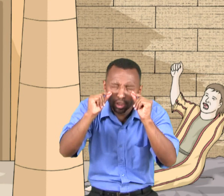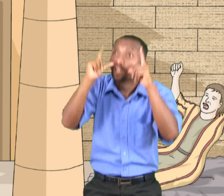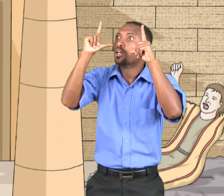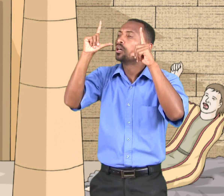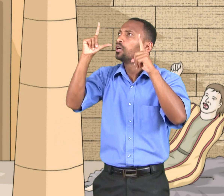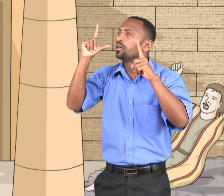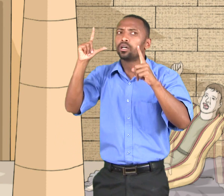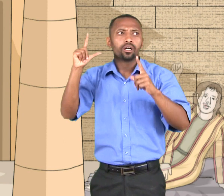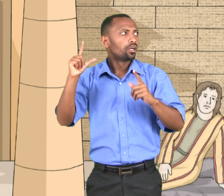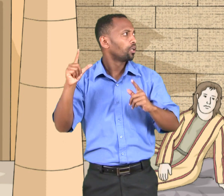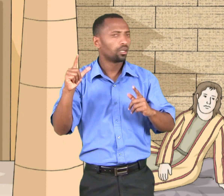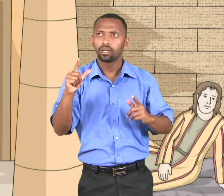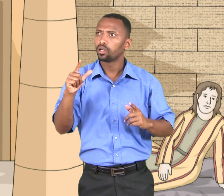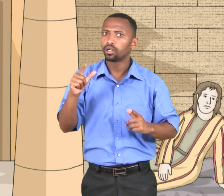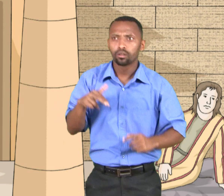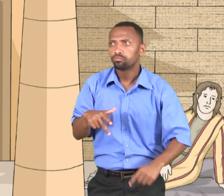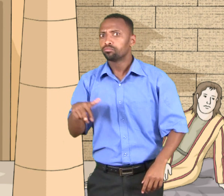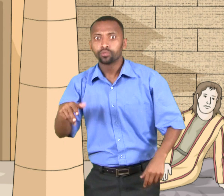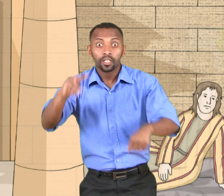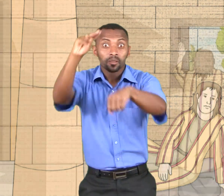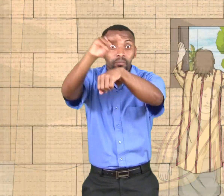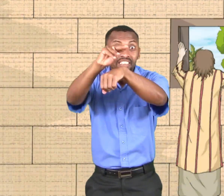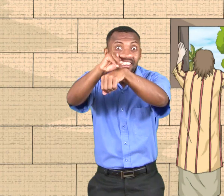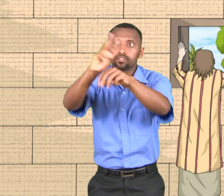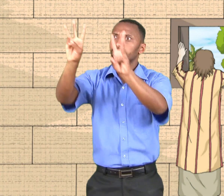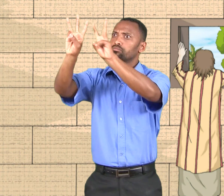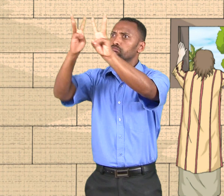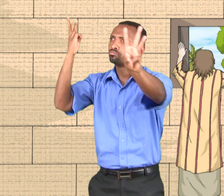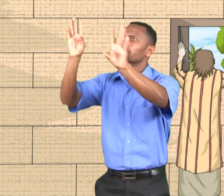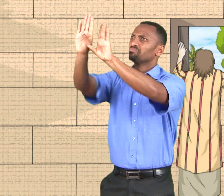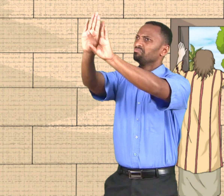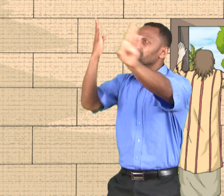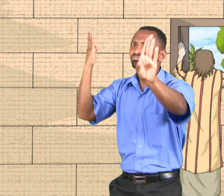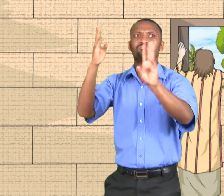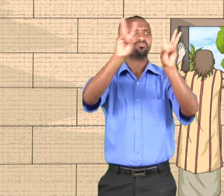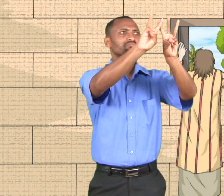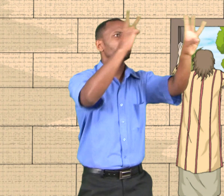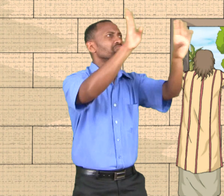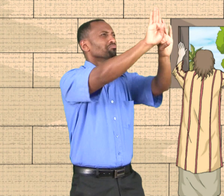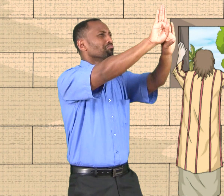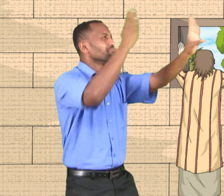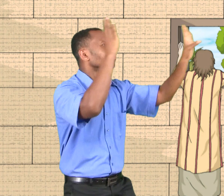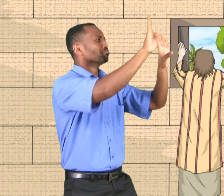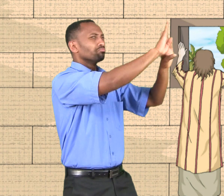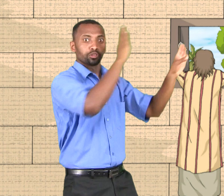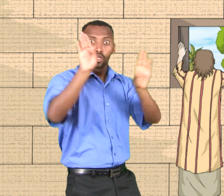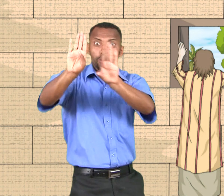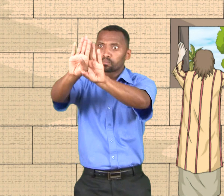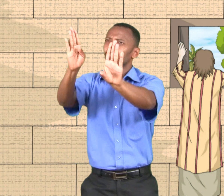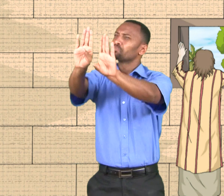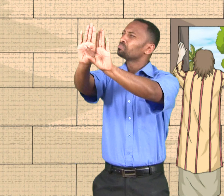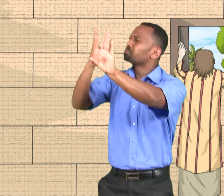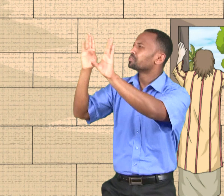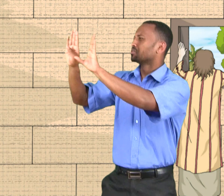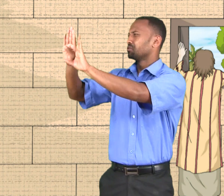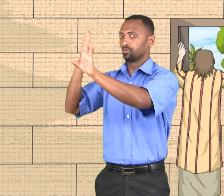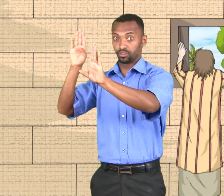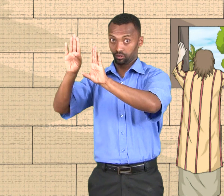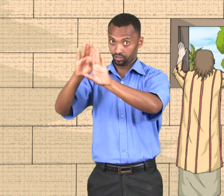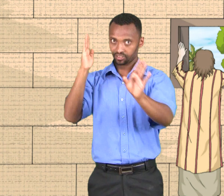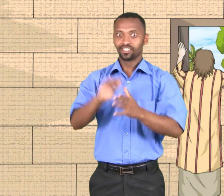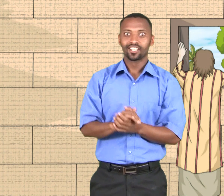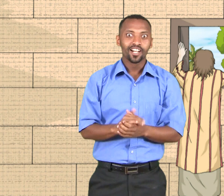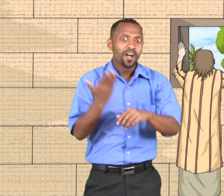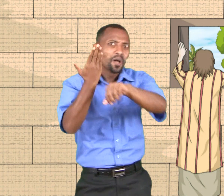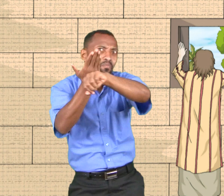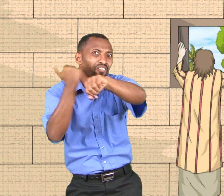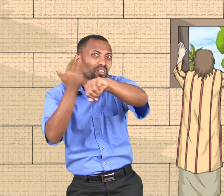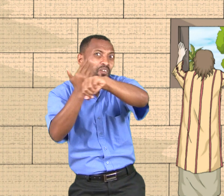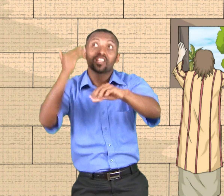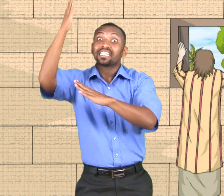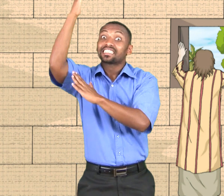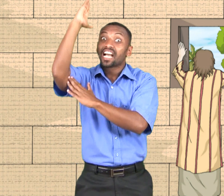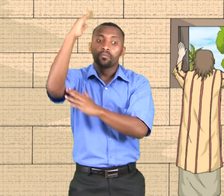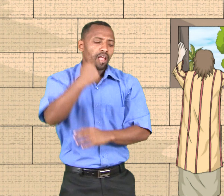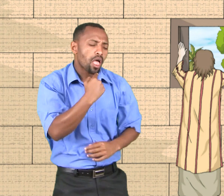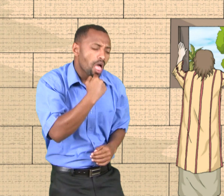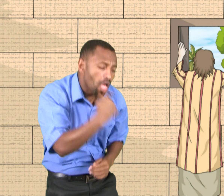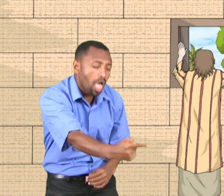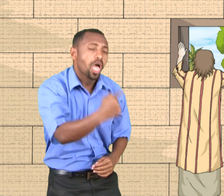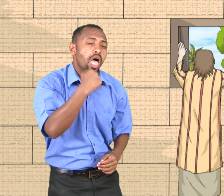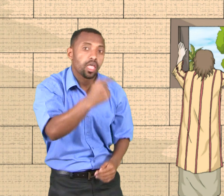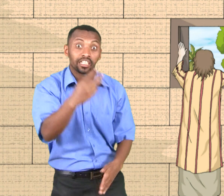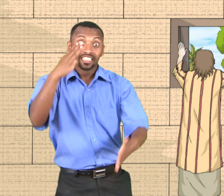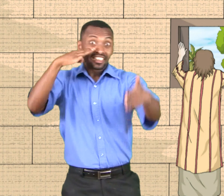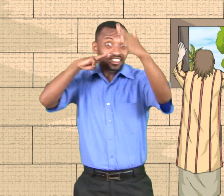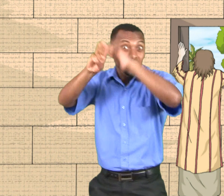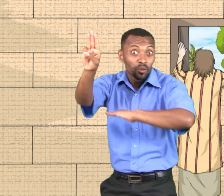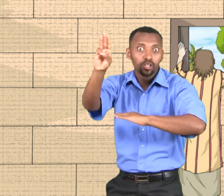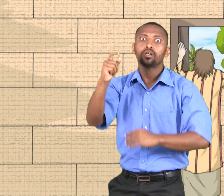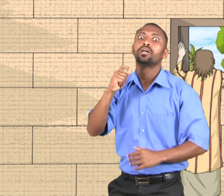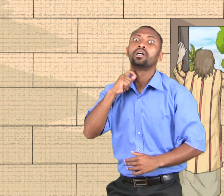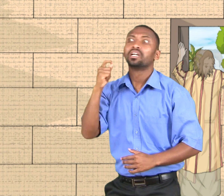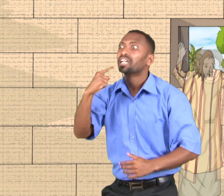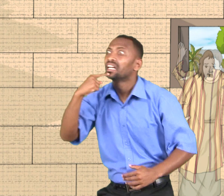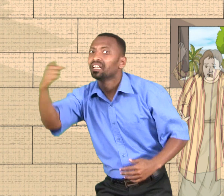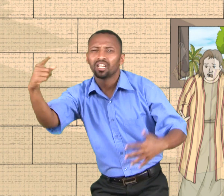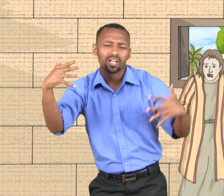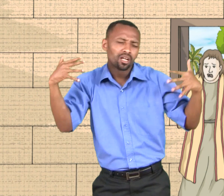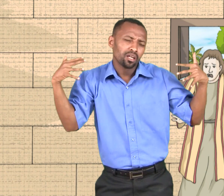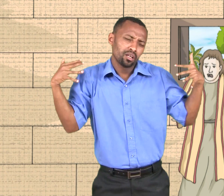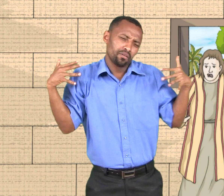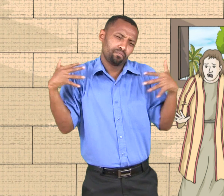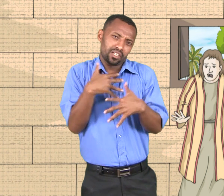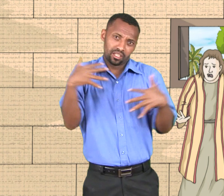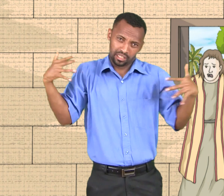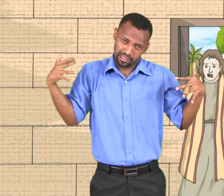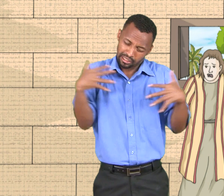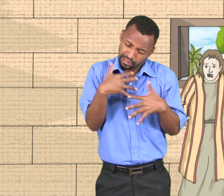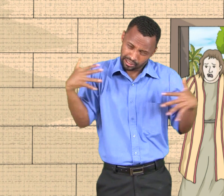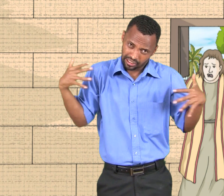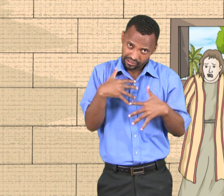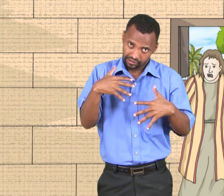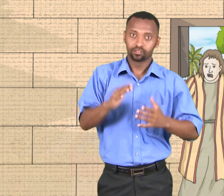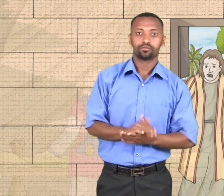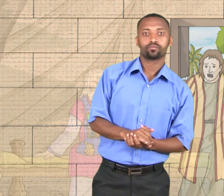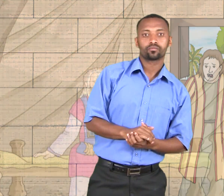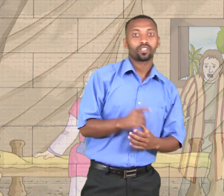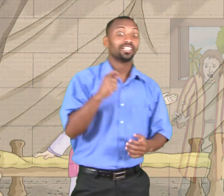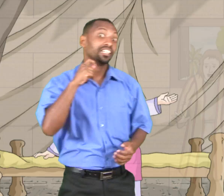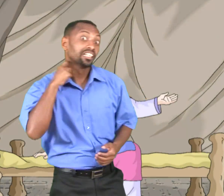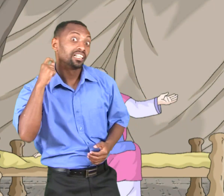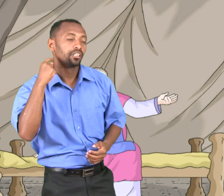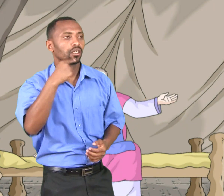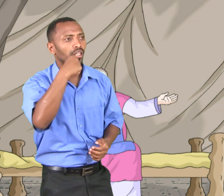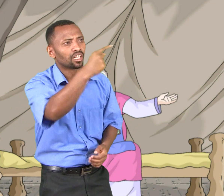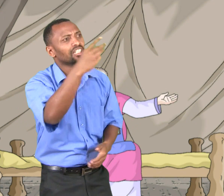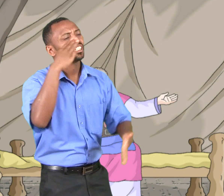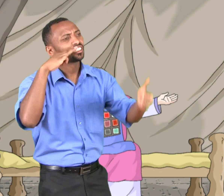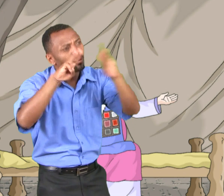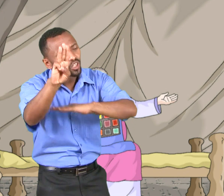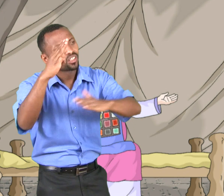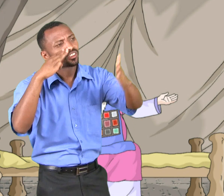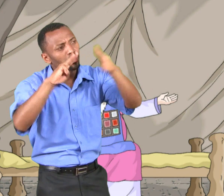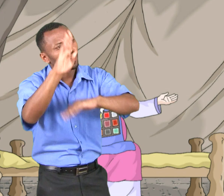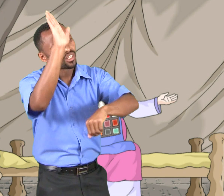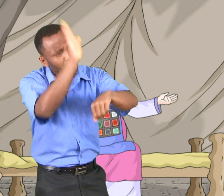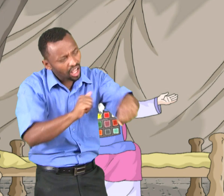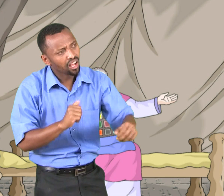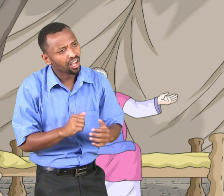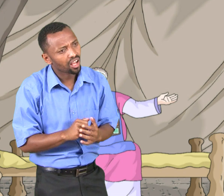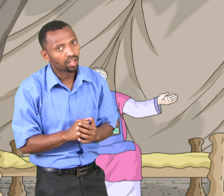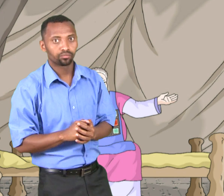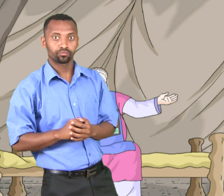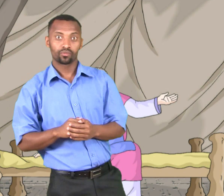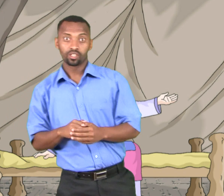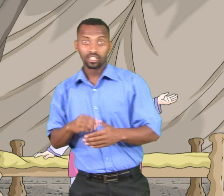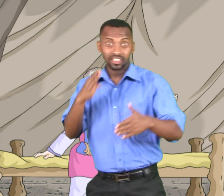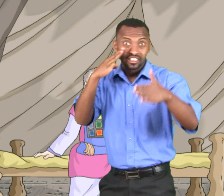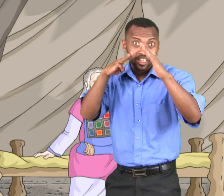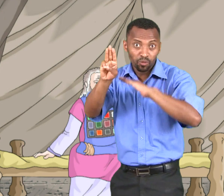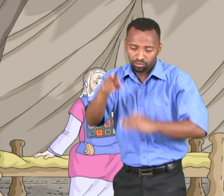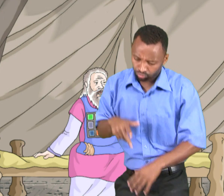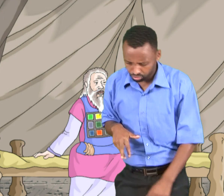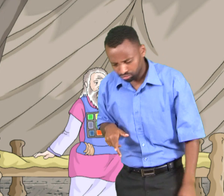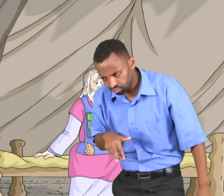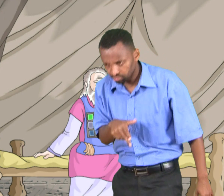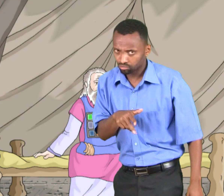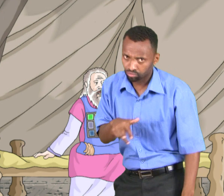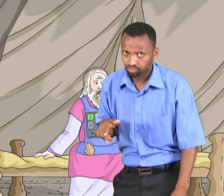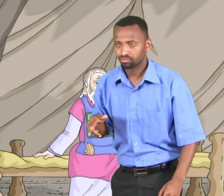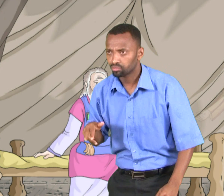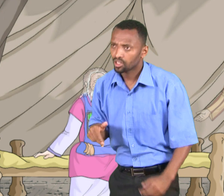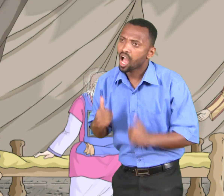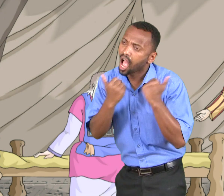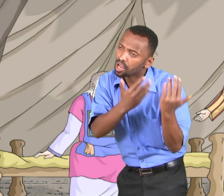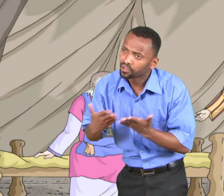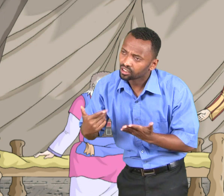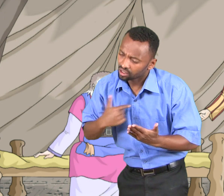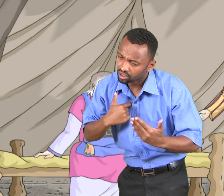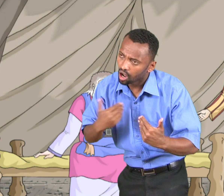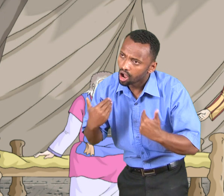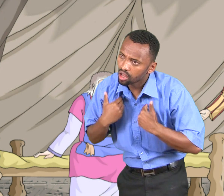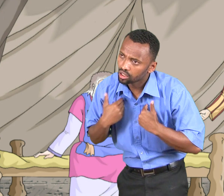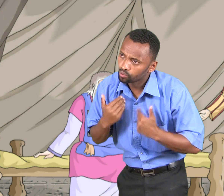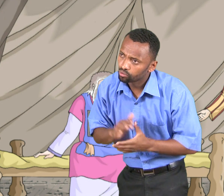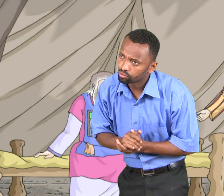then he opened the doors of the house of the LORD. He was afraid to tell Eli the vision, but Eli called to him and said, “Samuel, my son.” “Here I am,” answered Samuel.